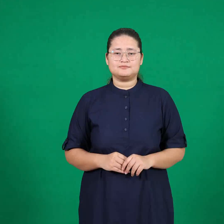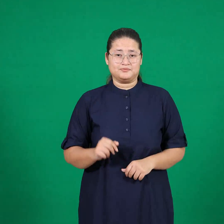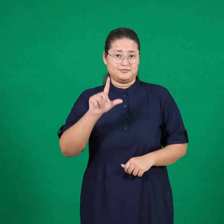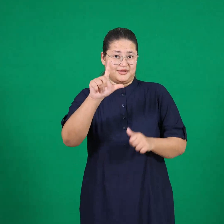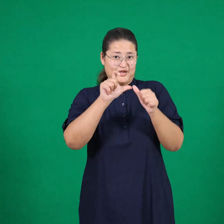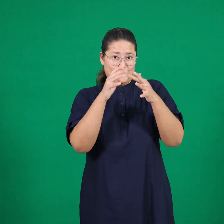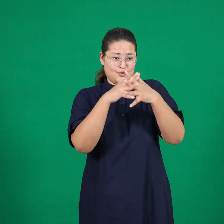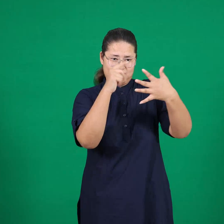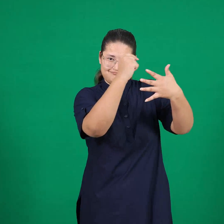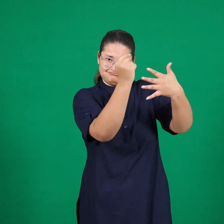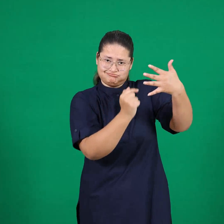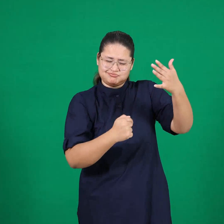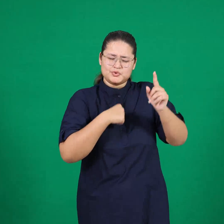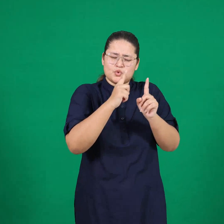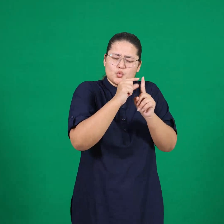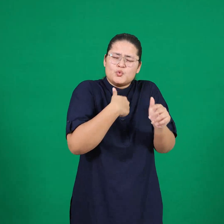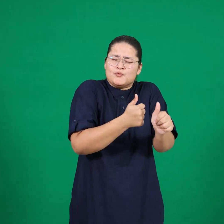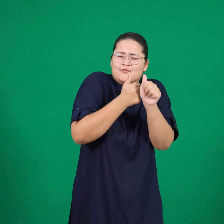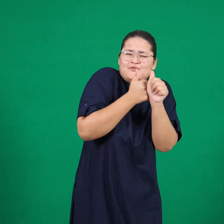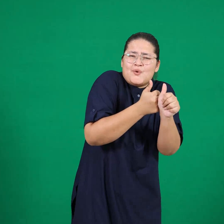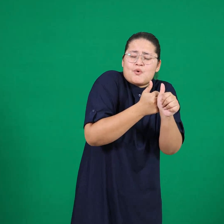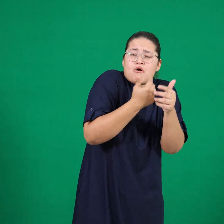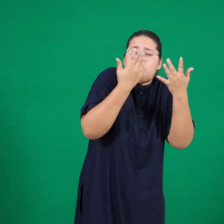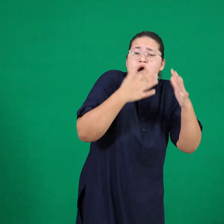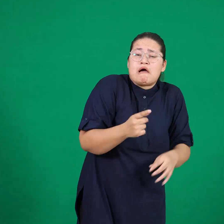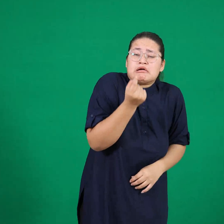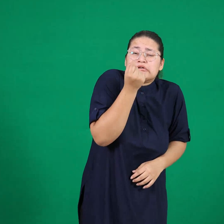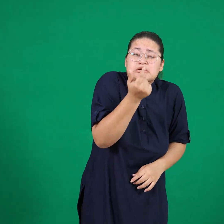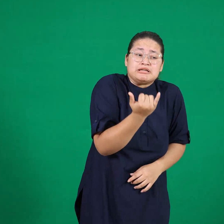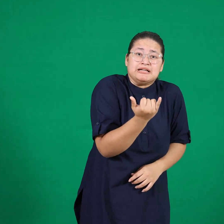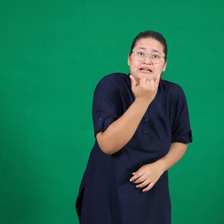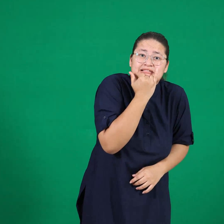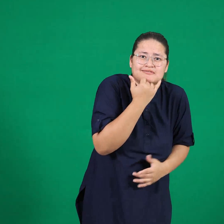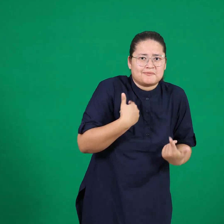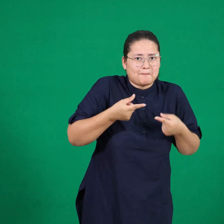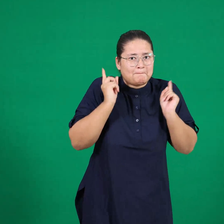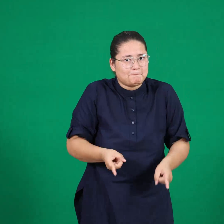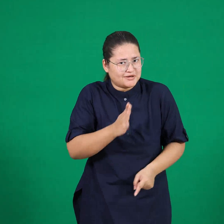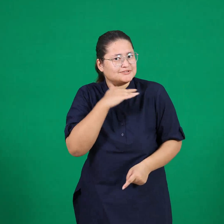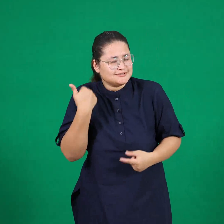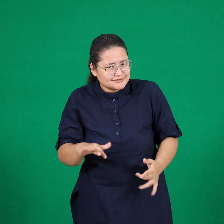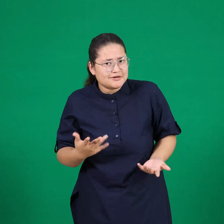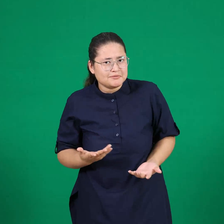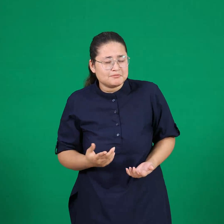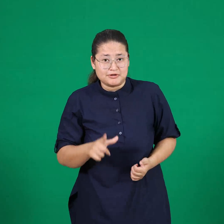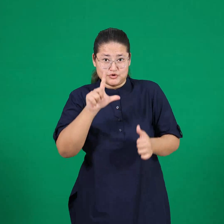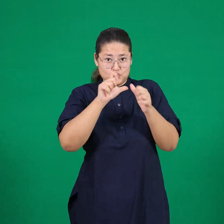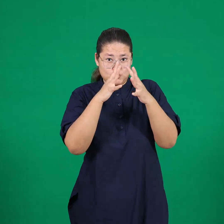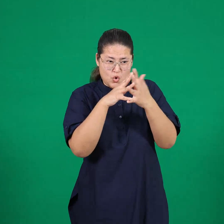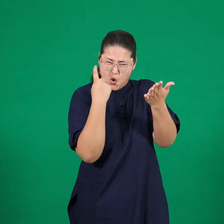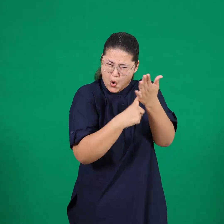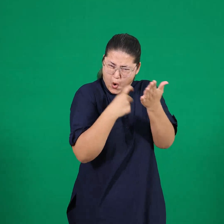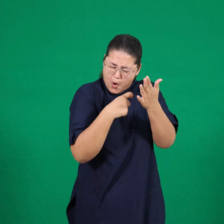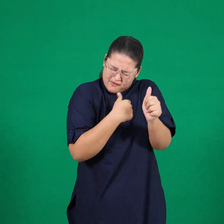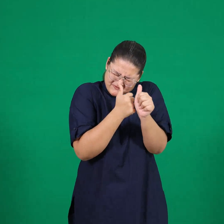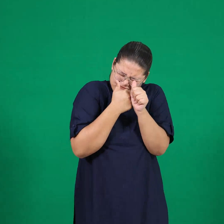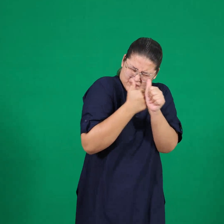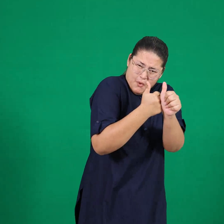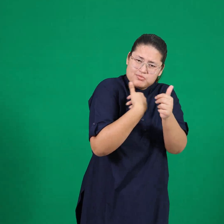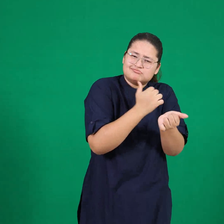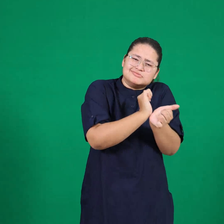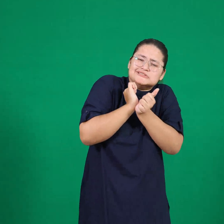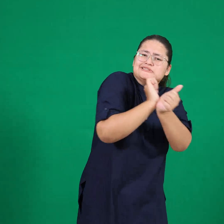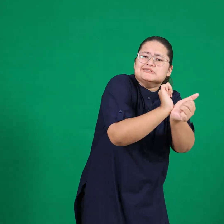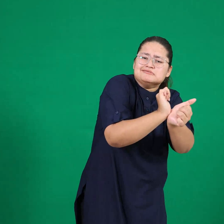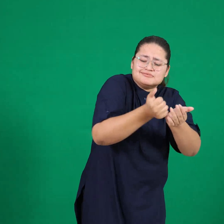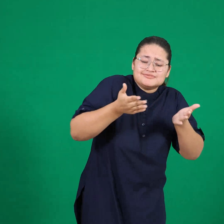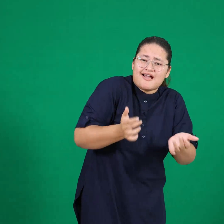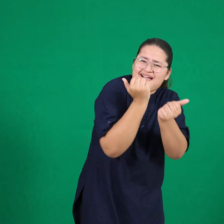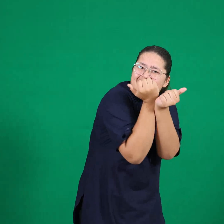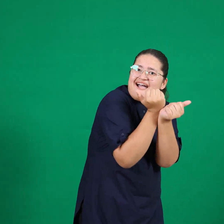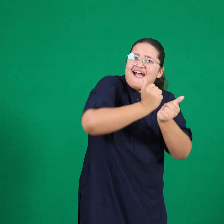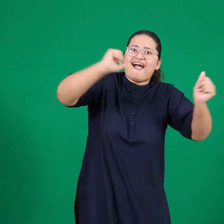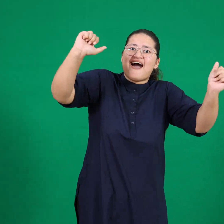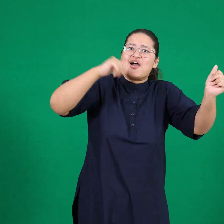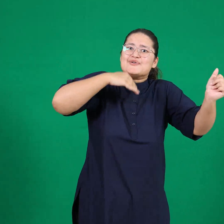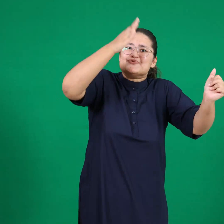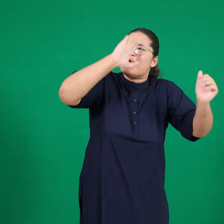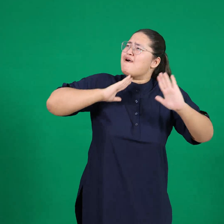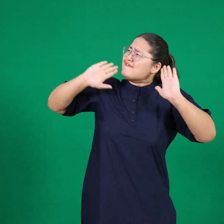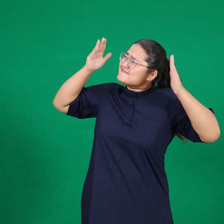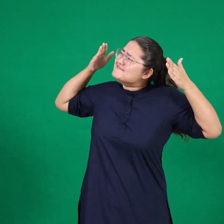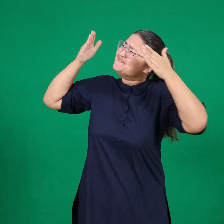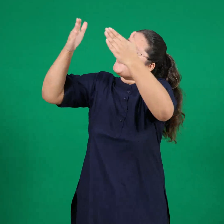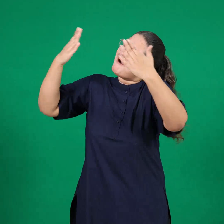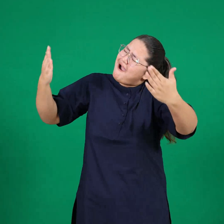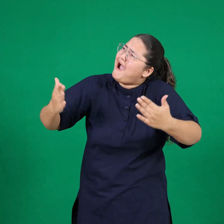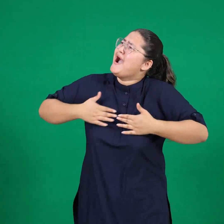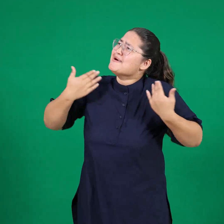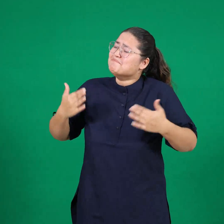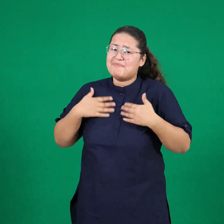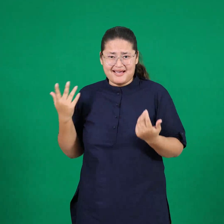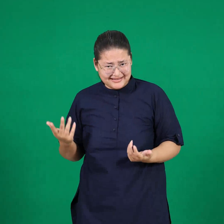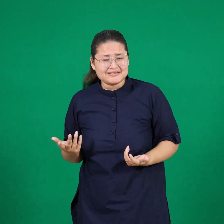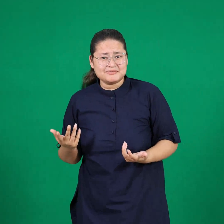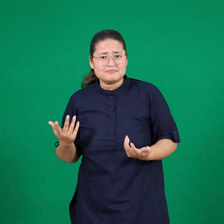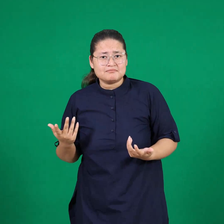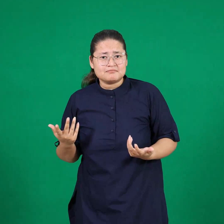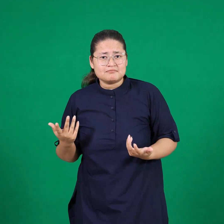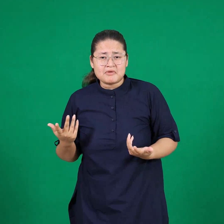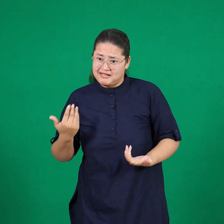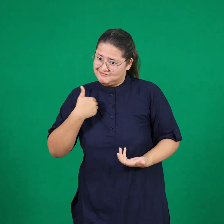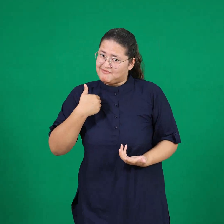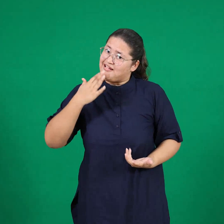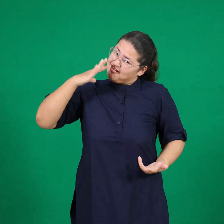For through the law I died to the law so that I might live to God.